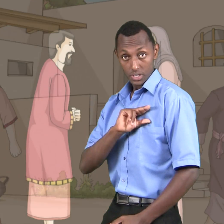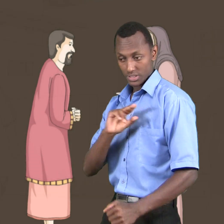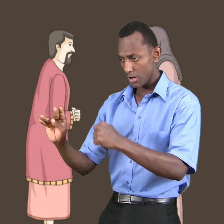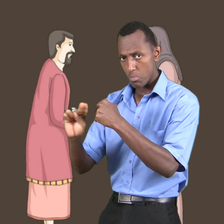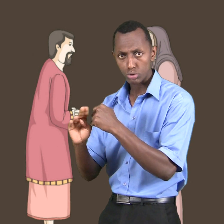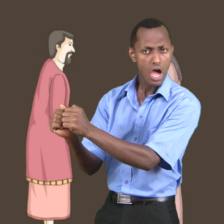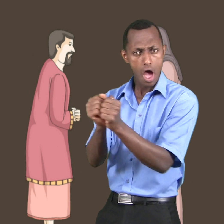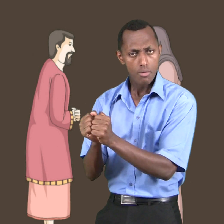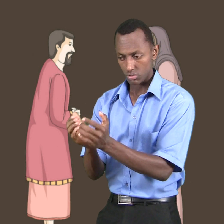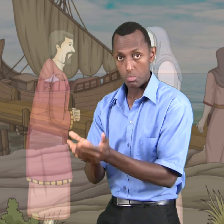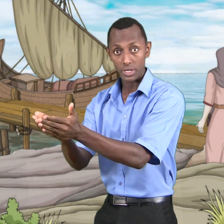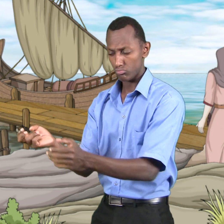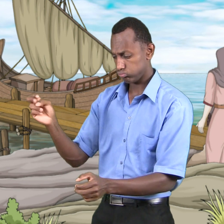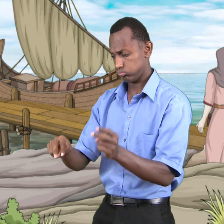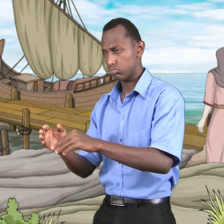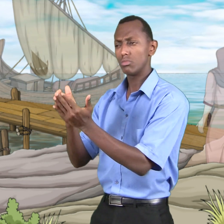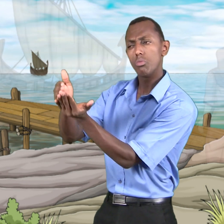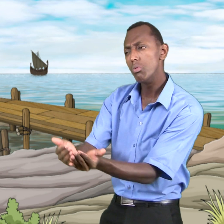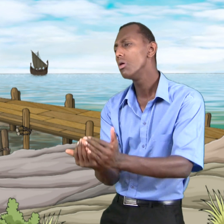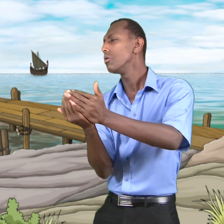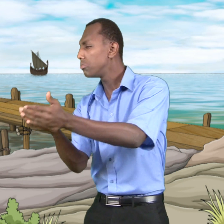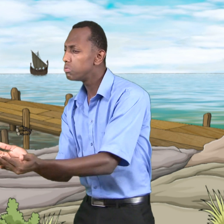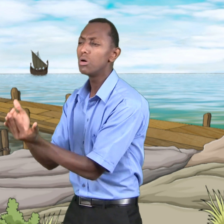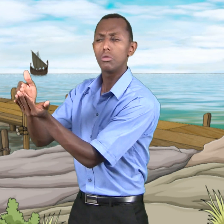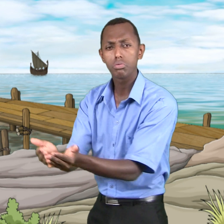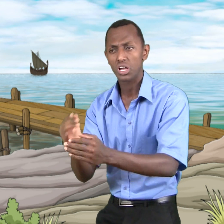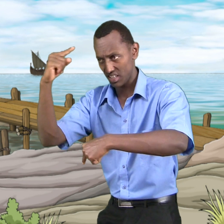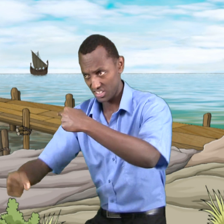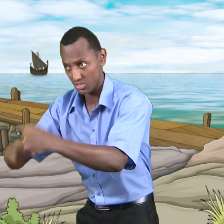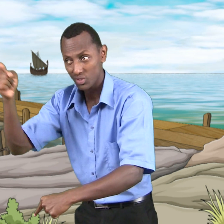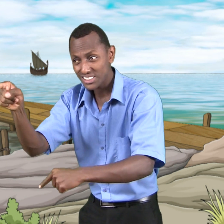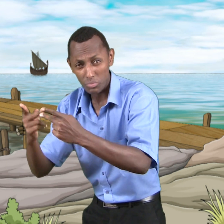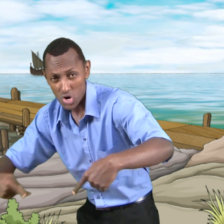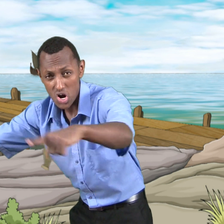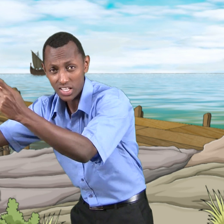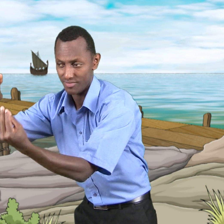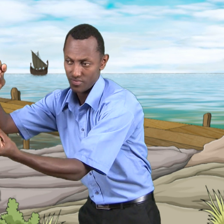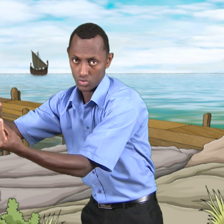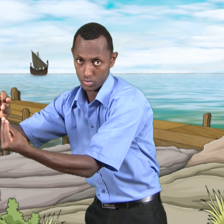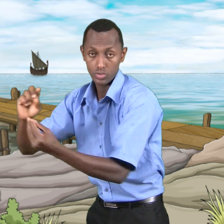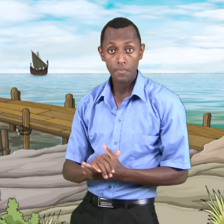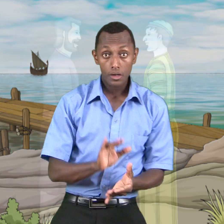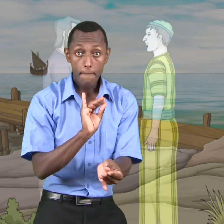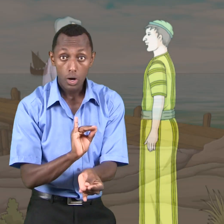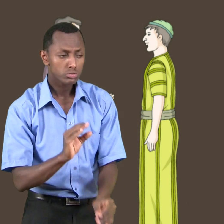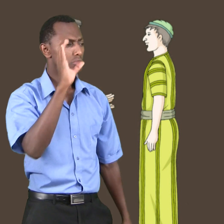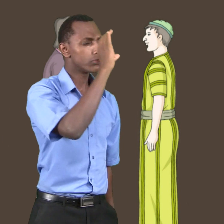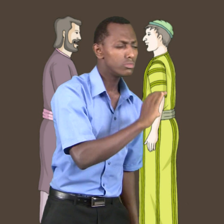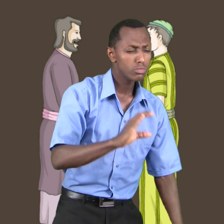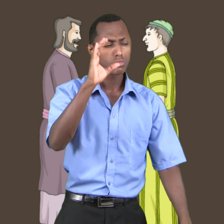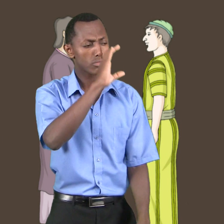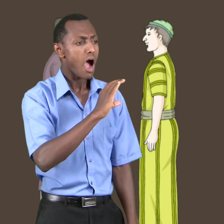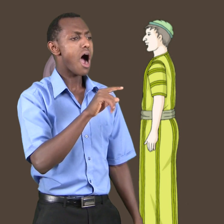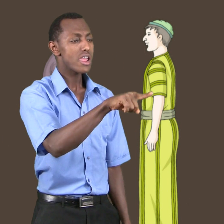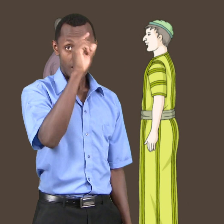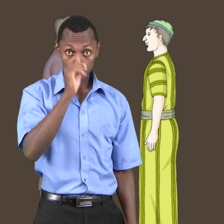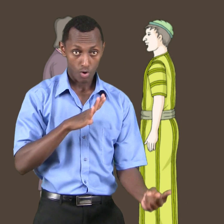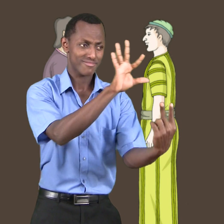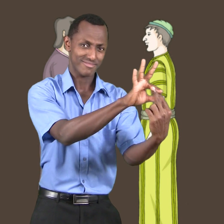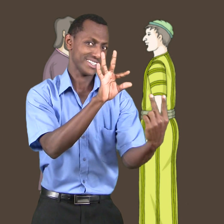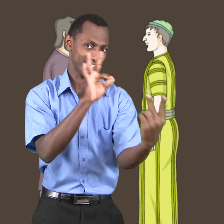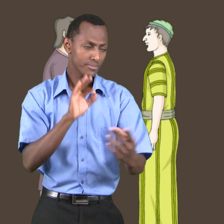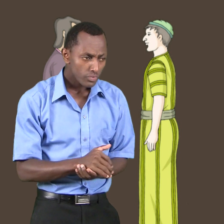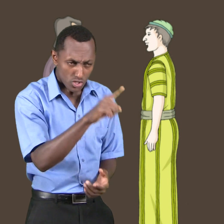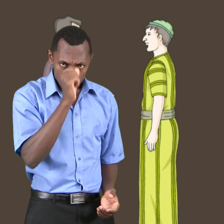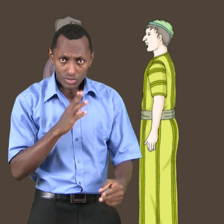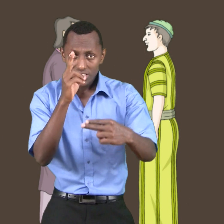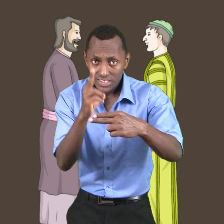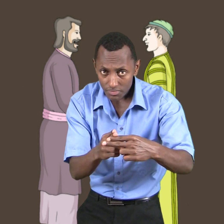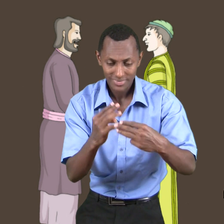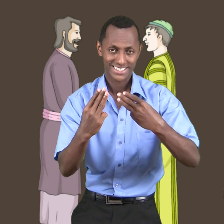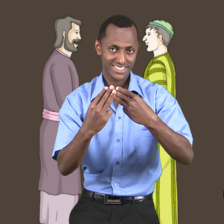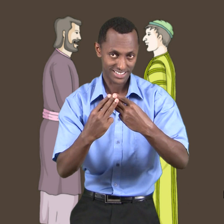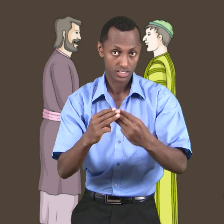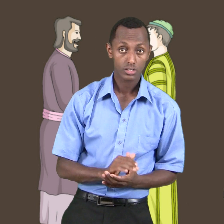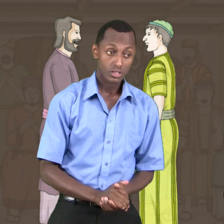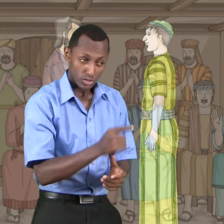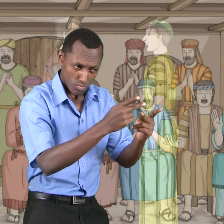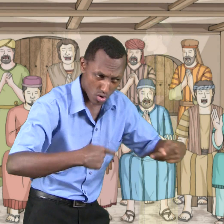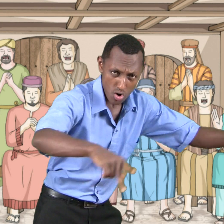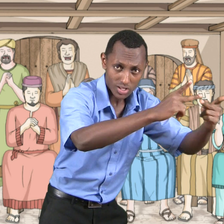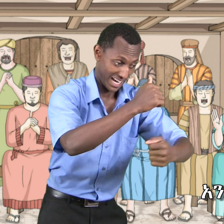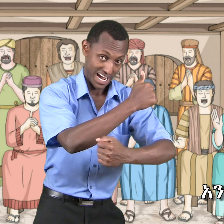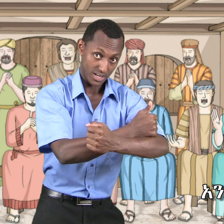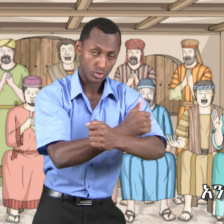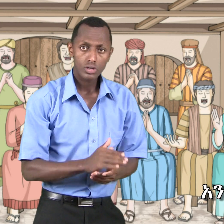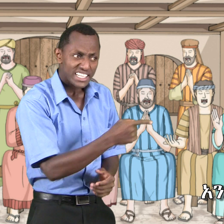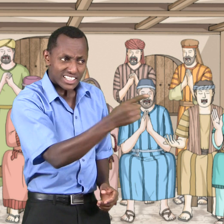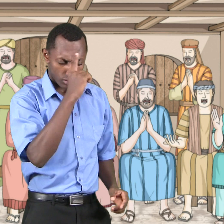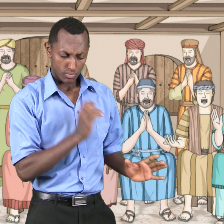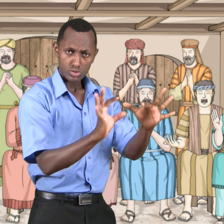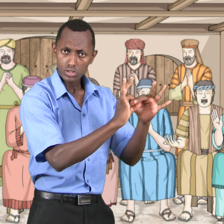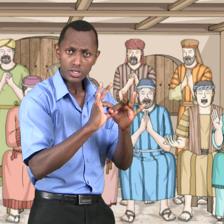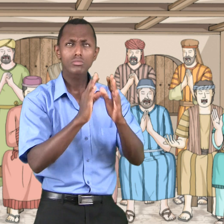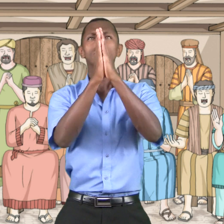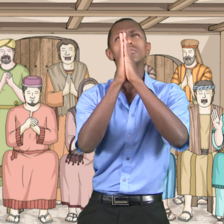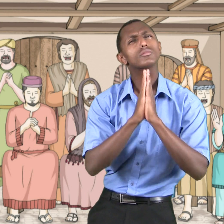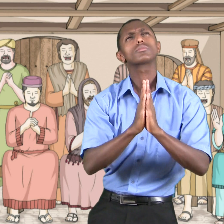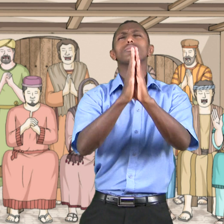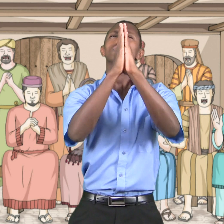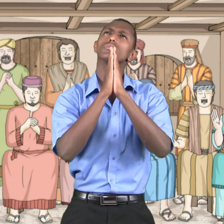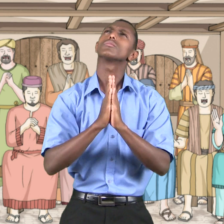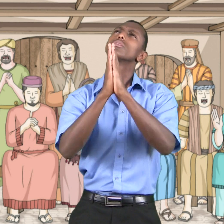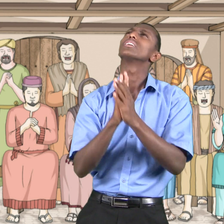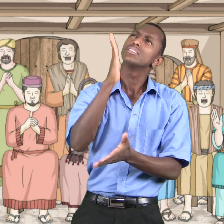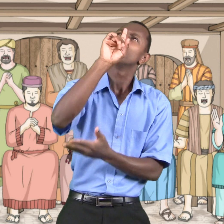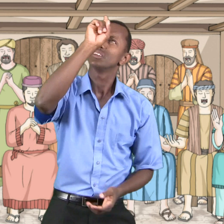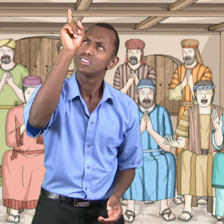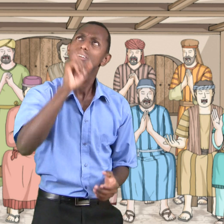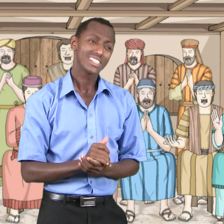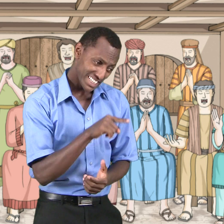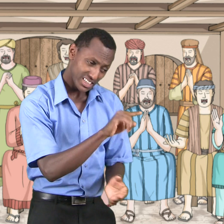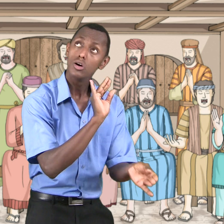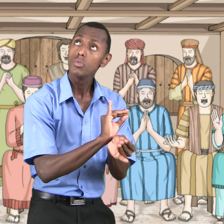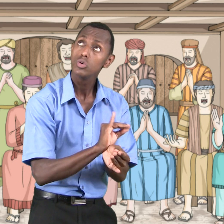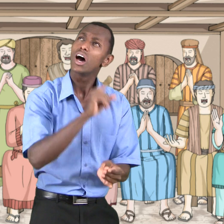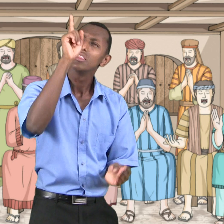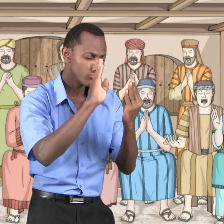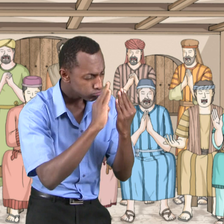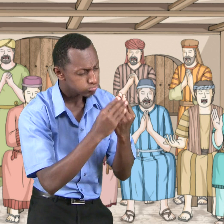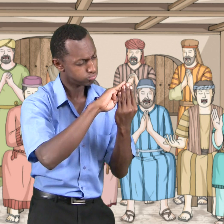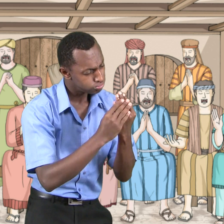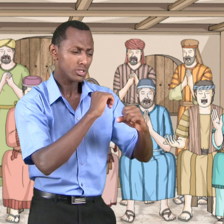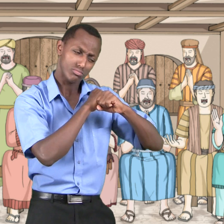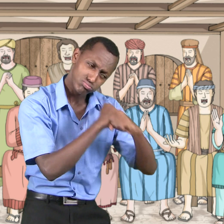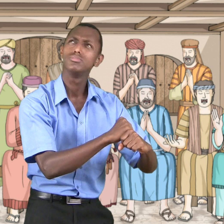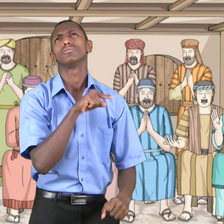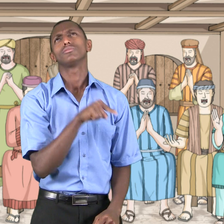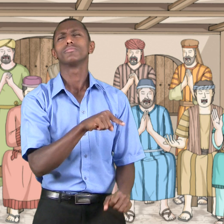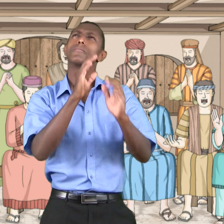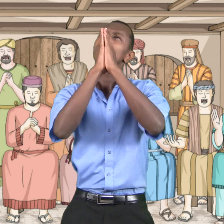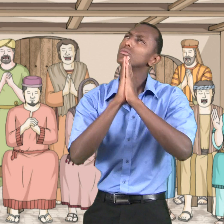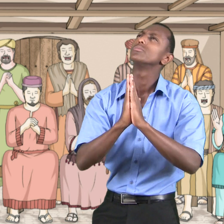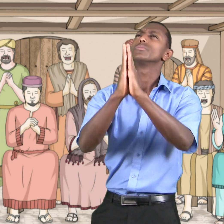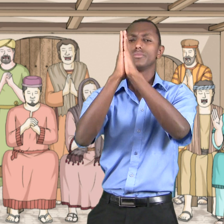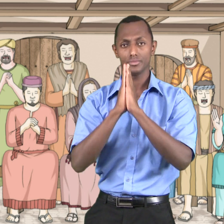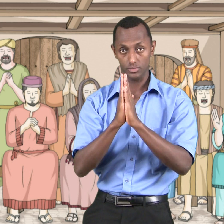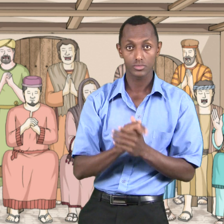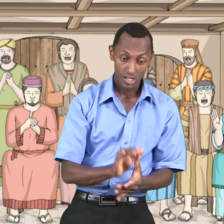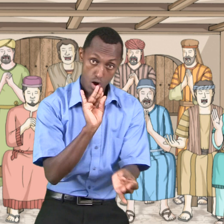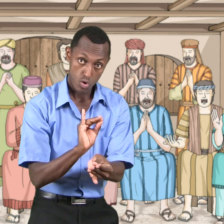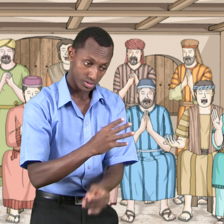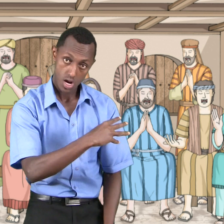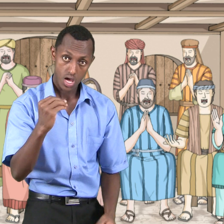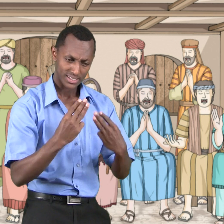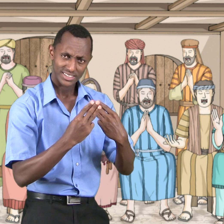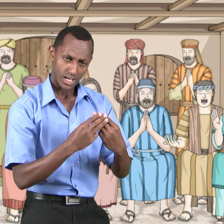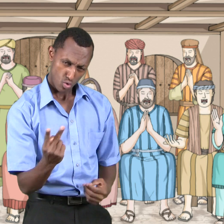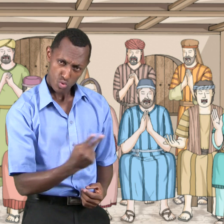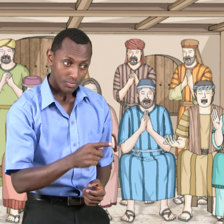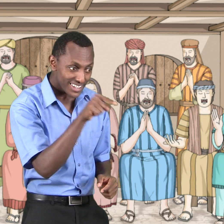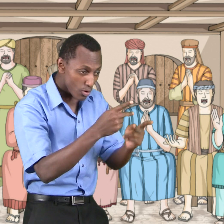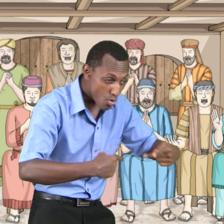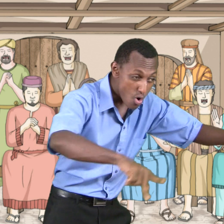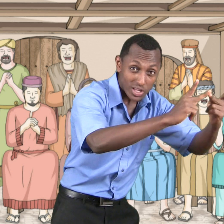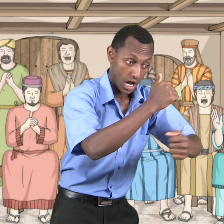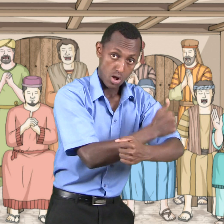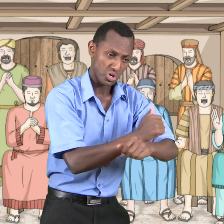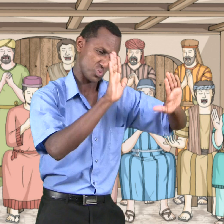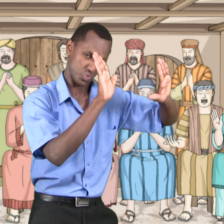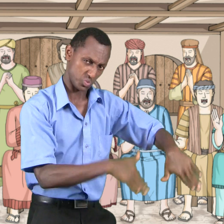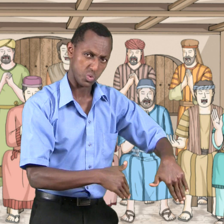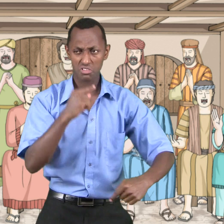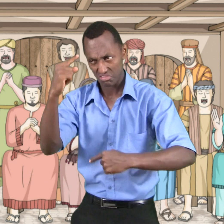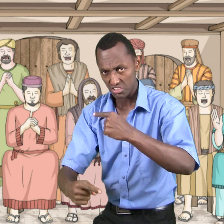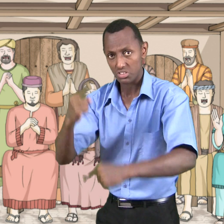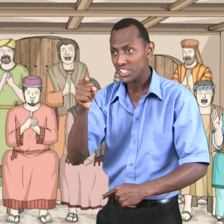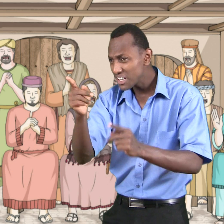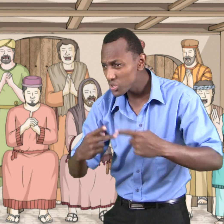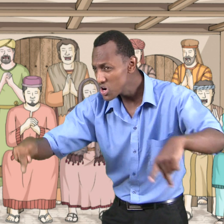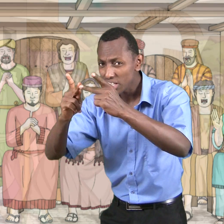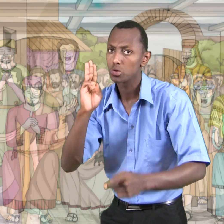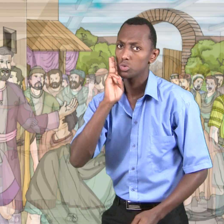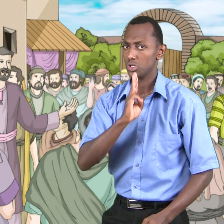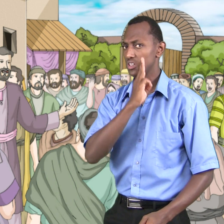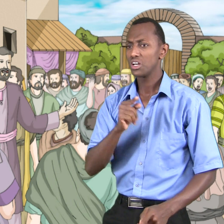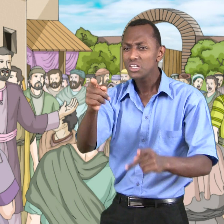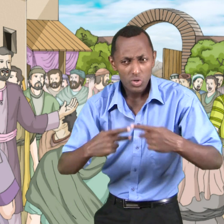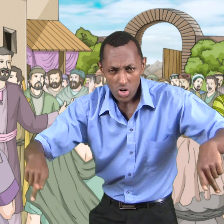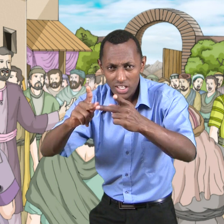Barnabas took Mark and sailed for Cyprus, but Paul chose Silas and left, commended by the brothers to the grace of the Lord.